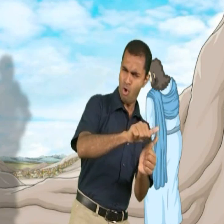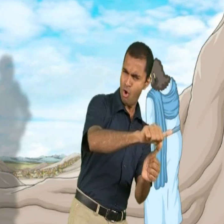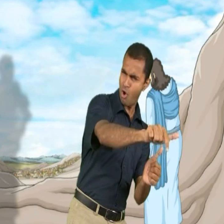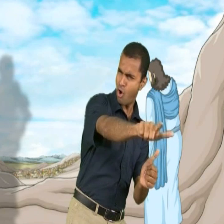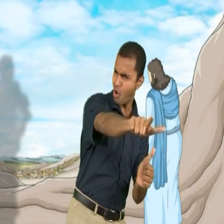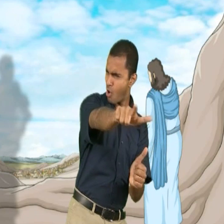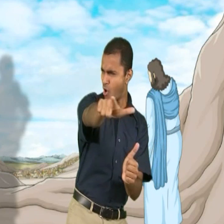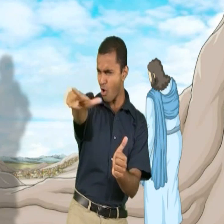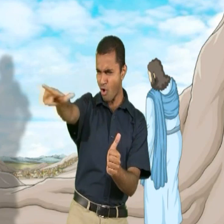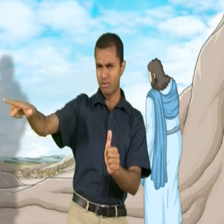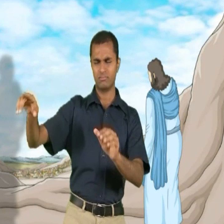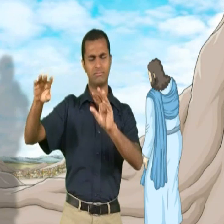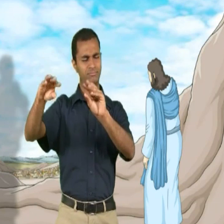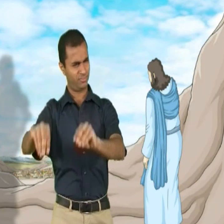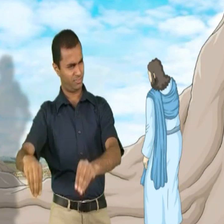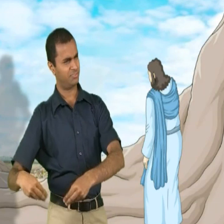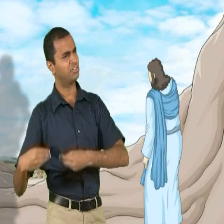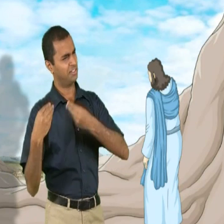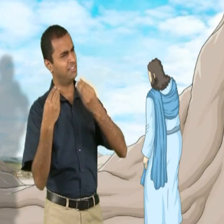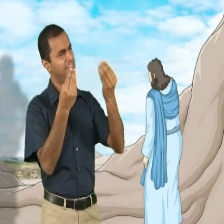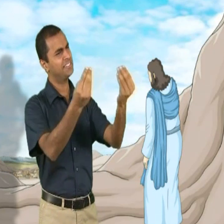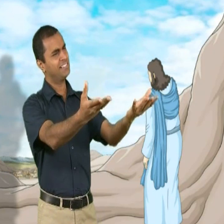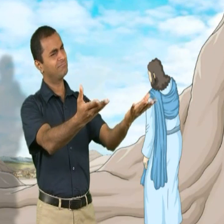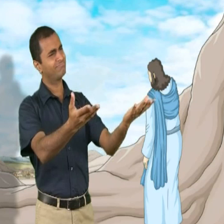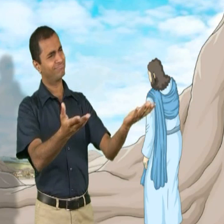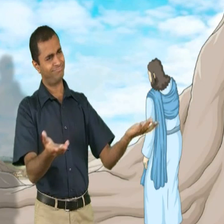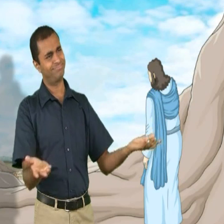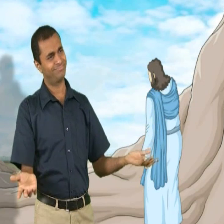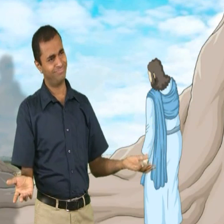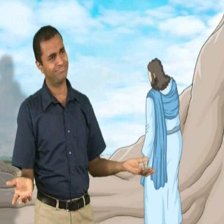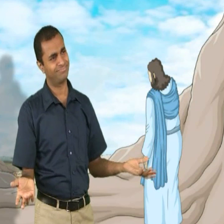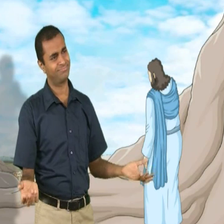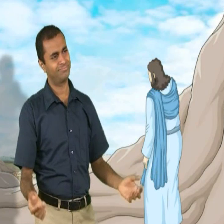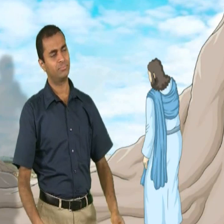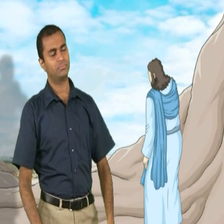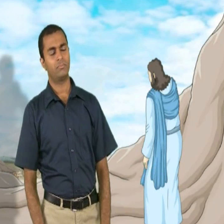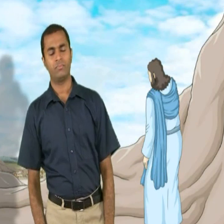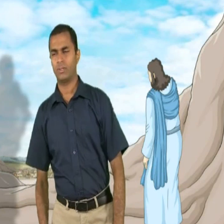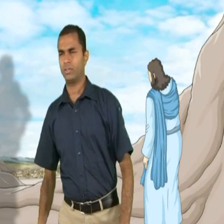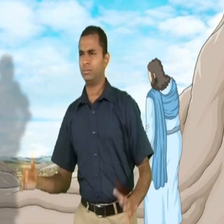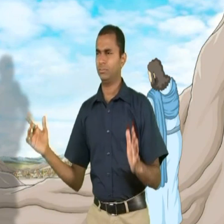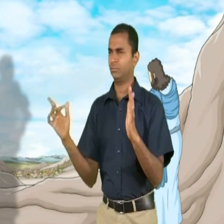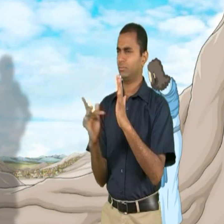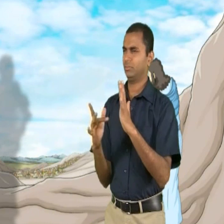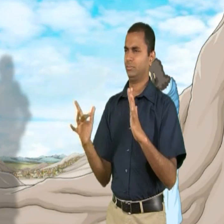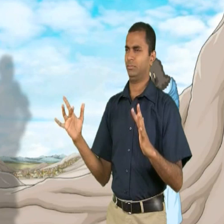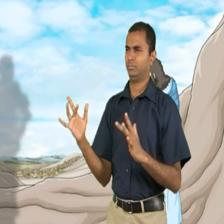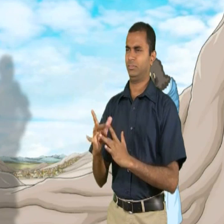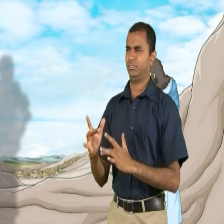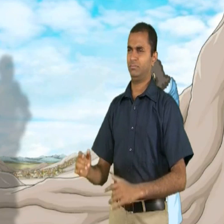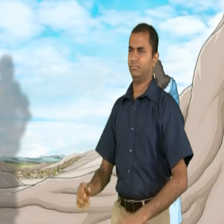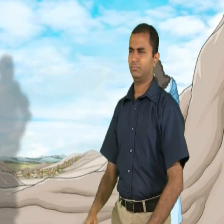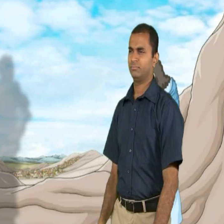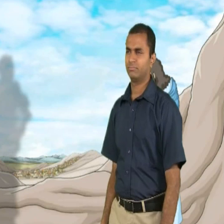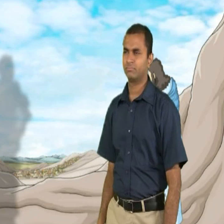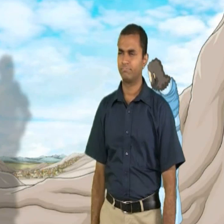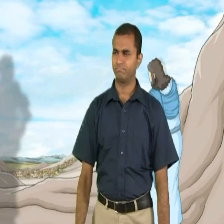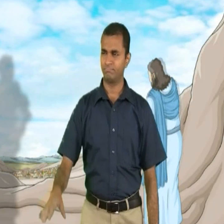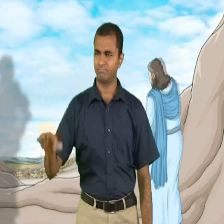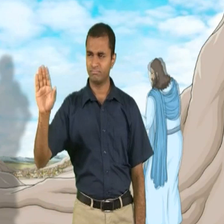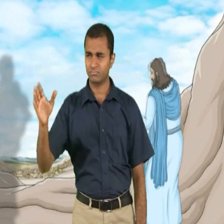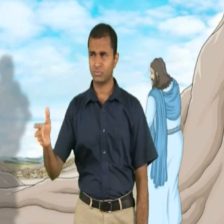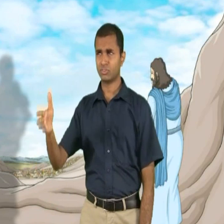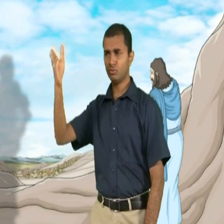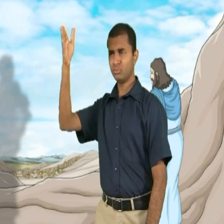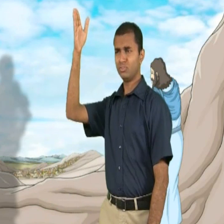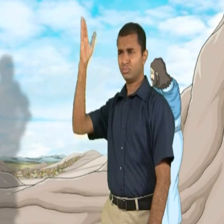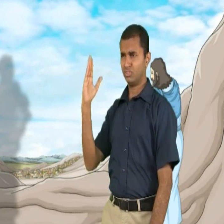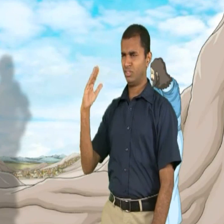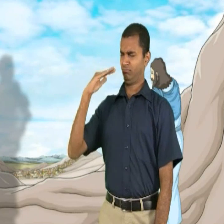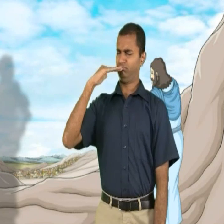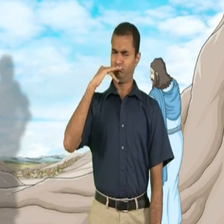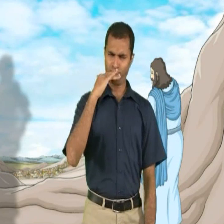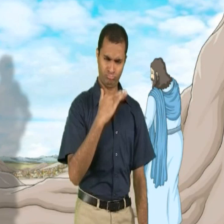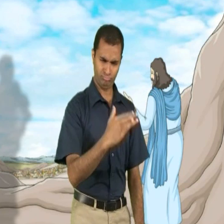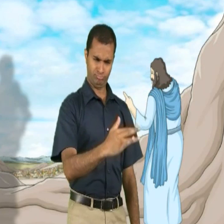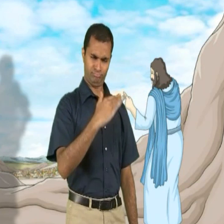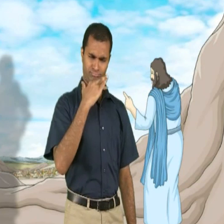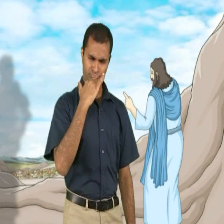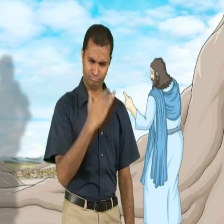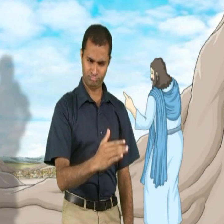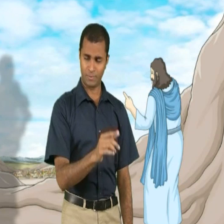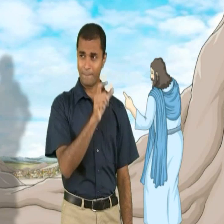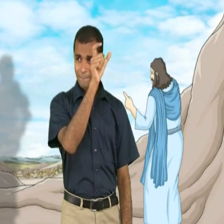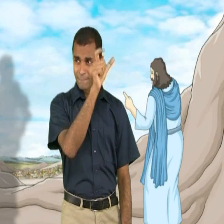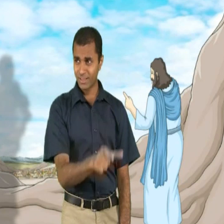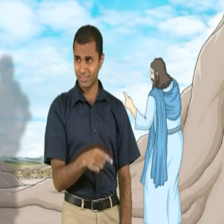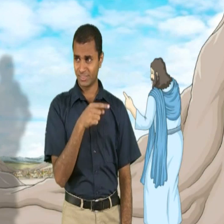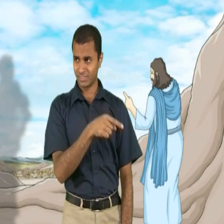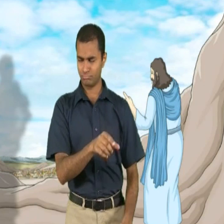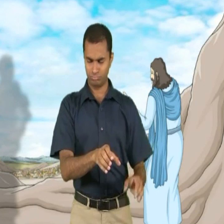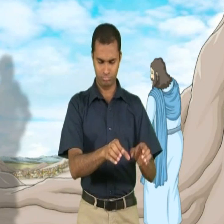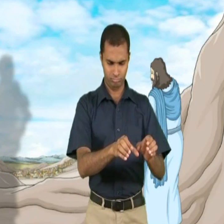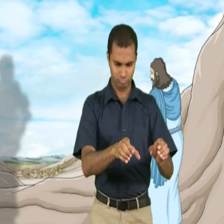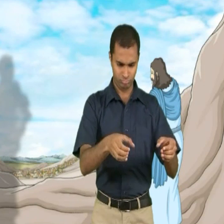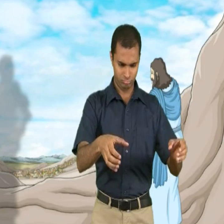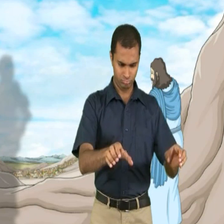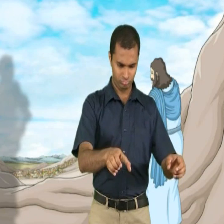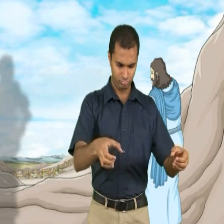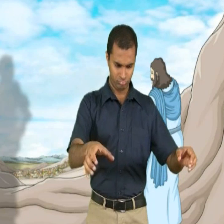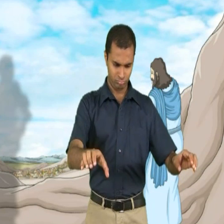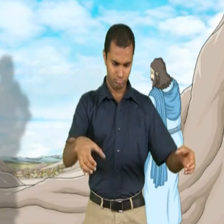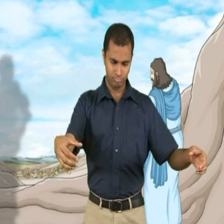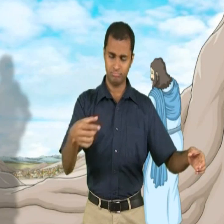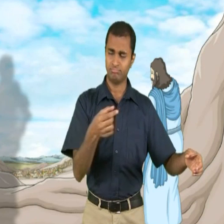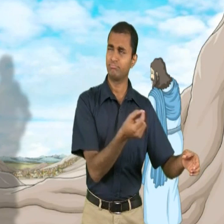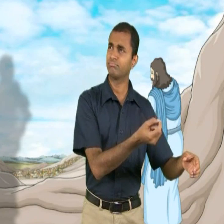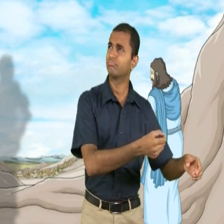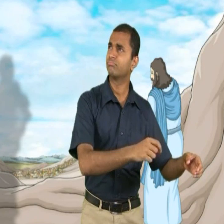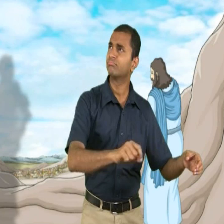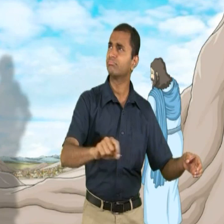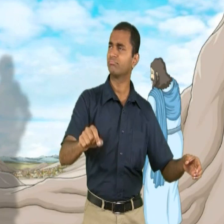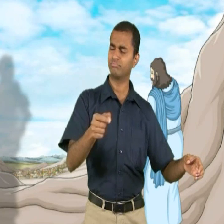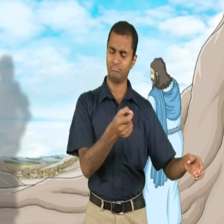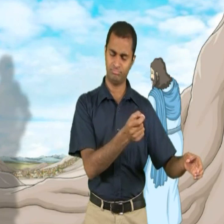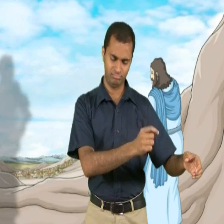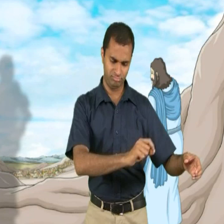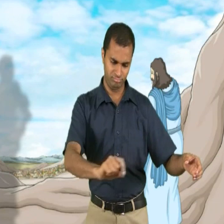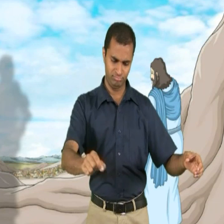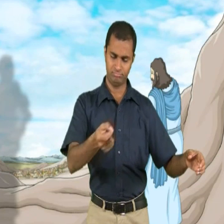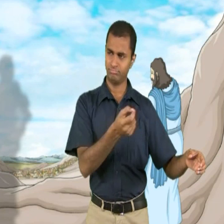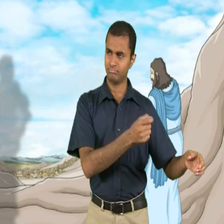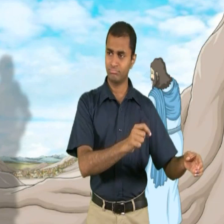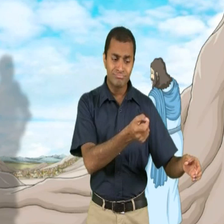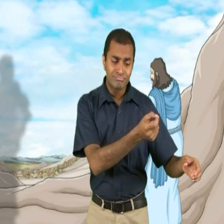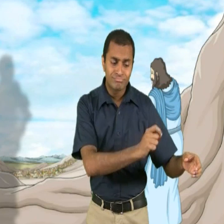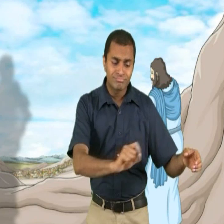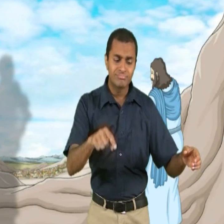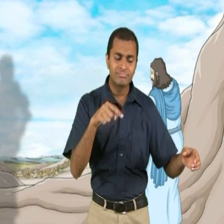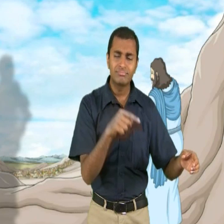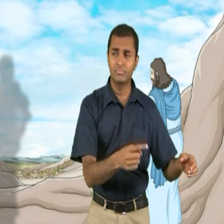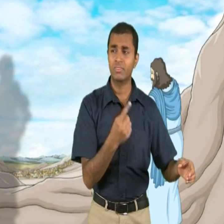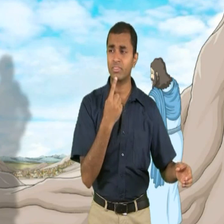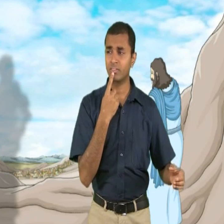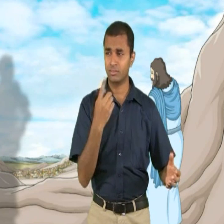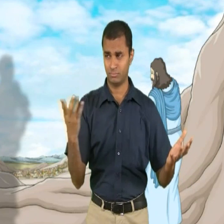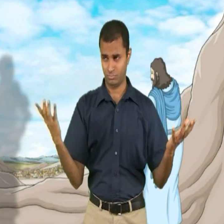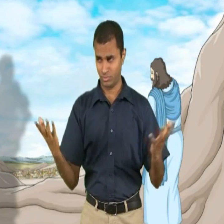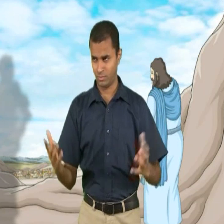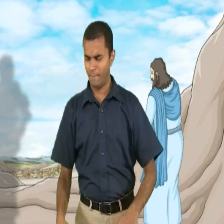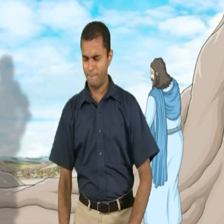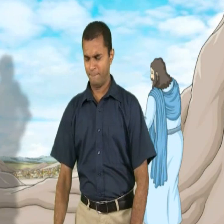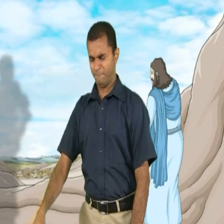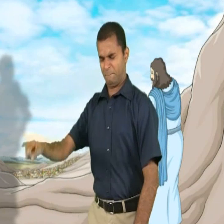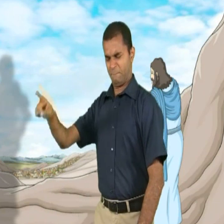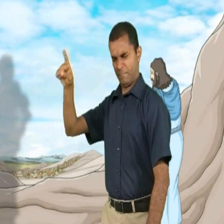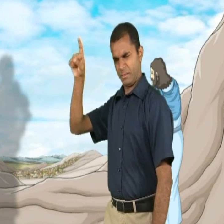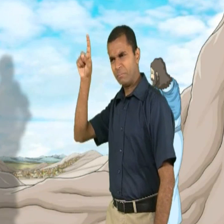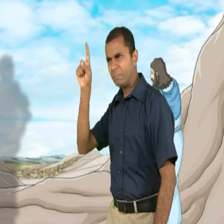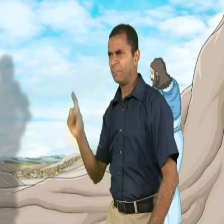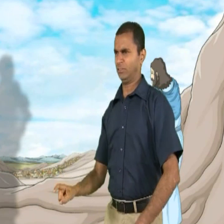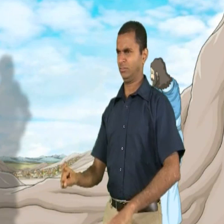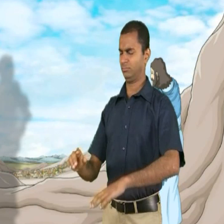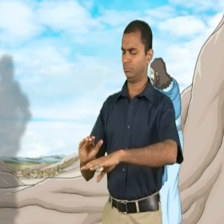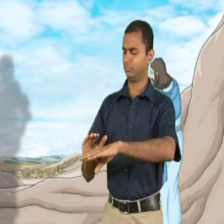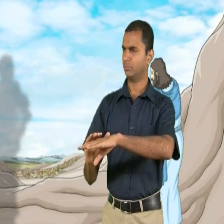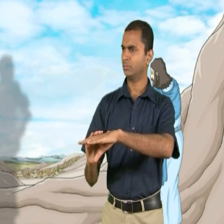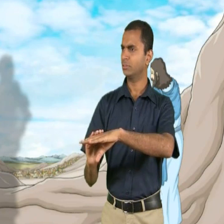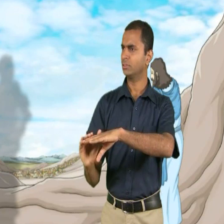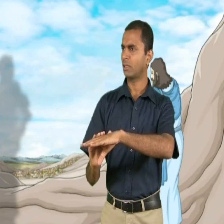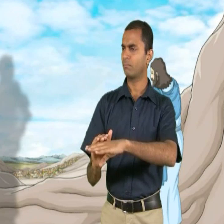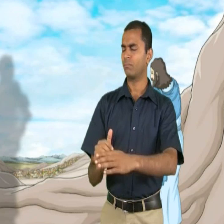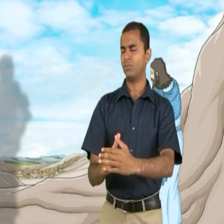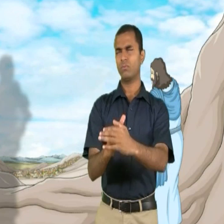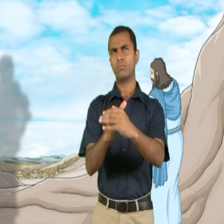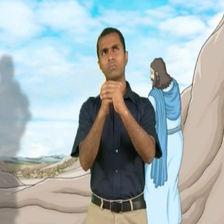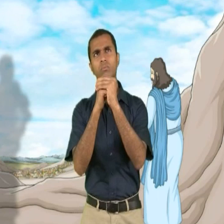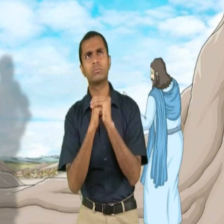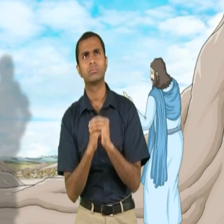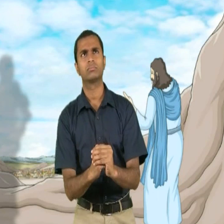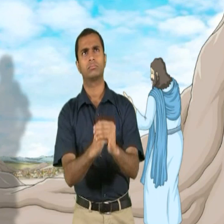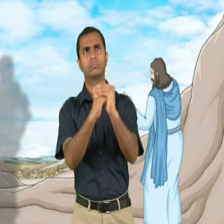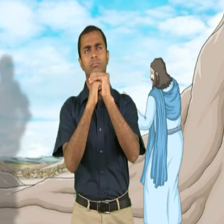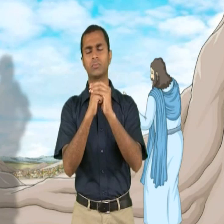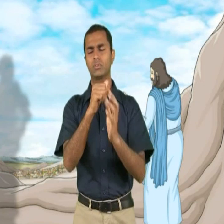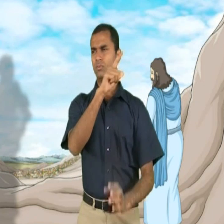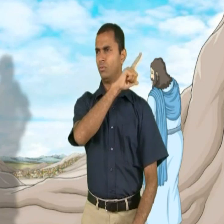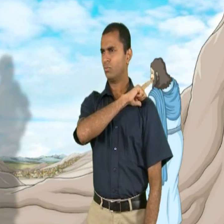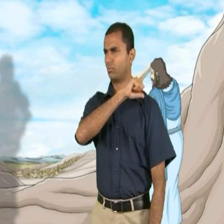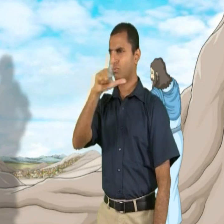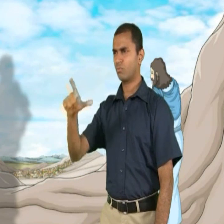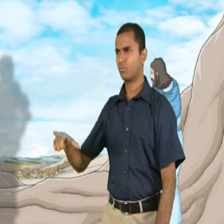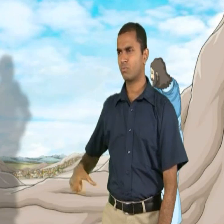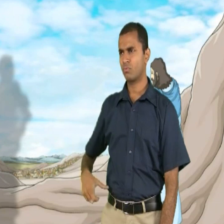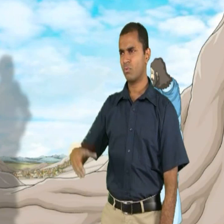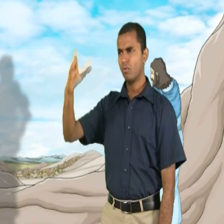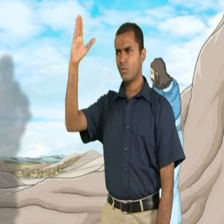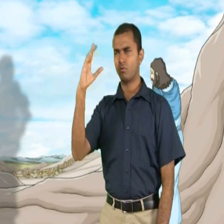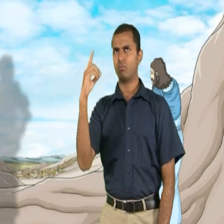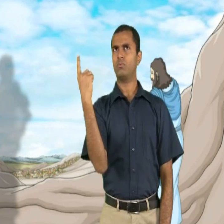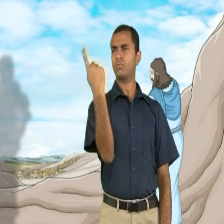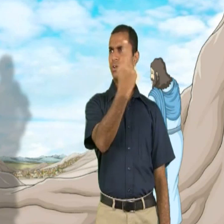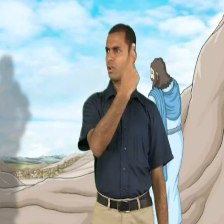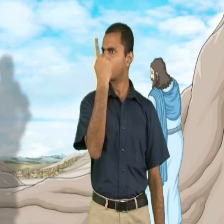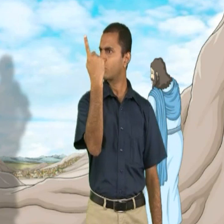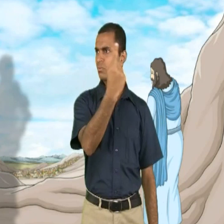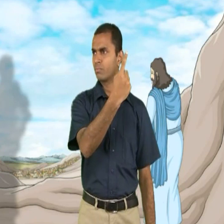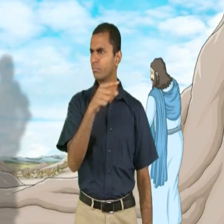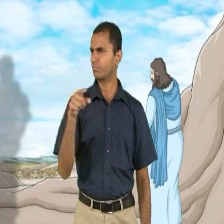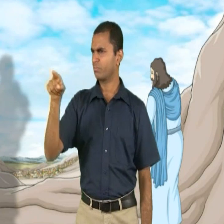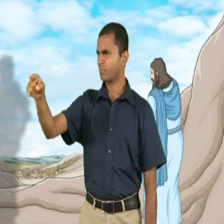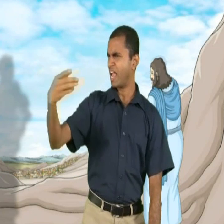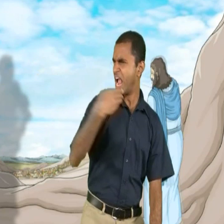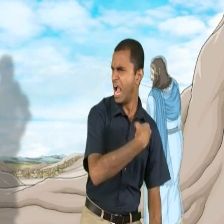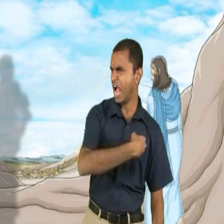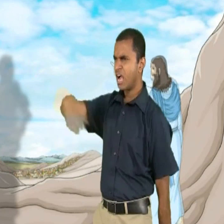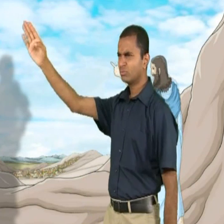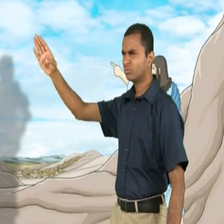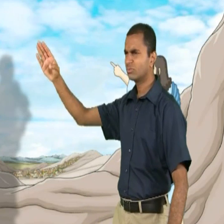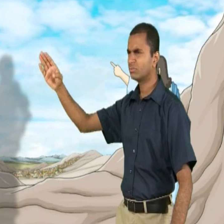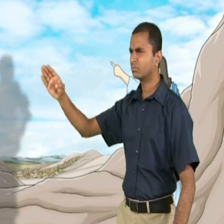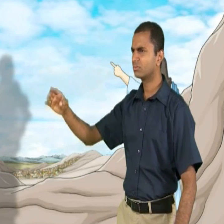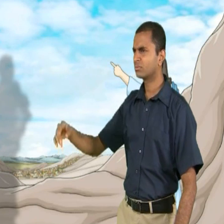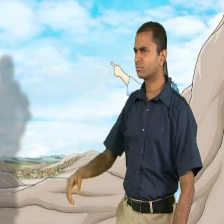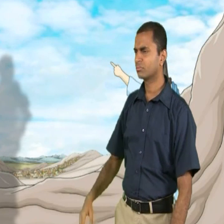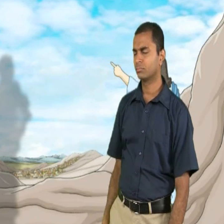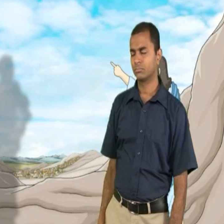“All this I will give You,” he said, “if You will fall down and worship me.”